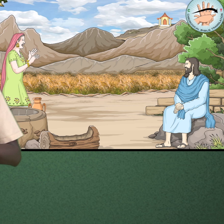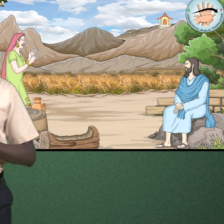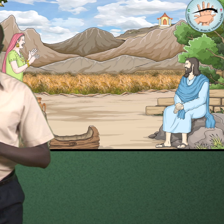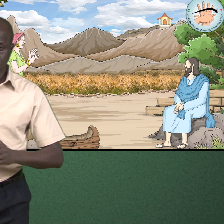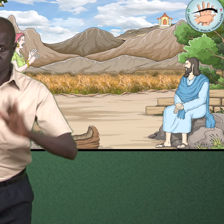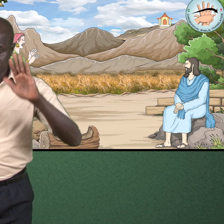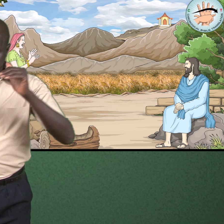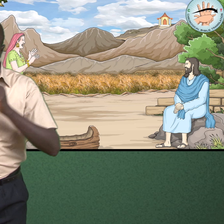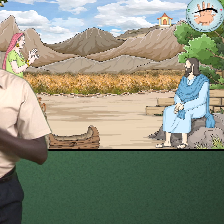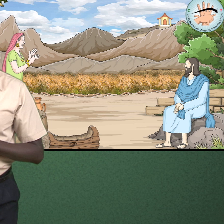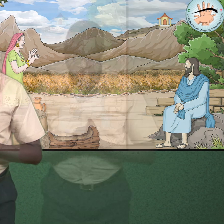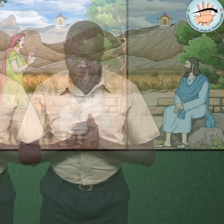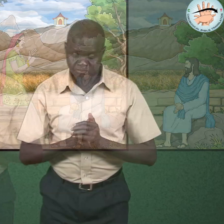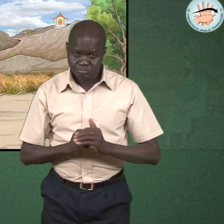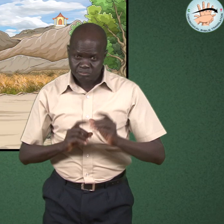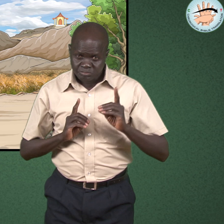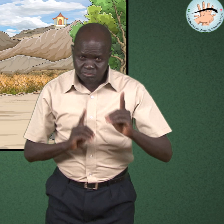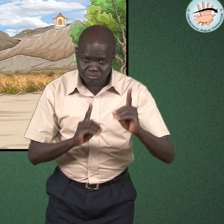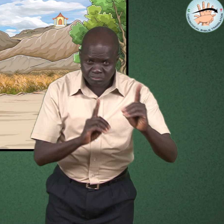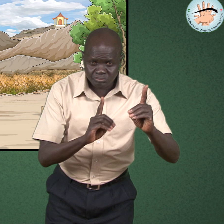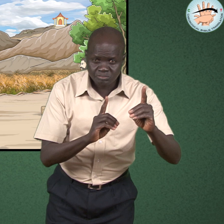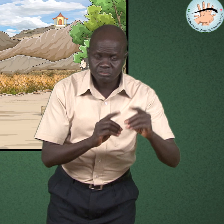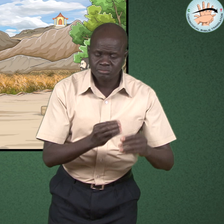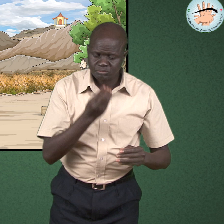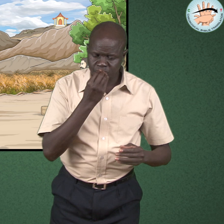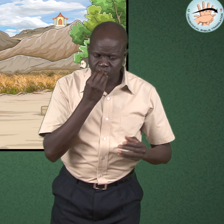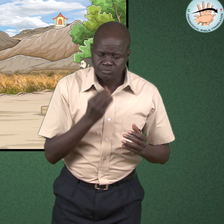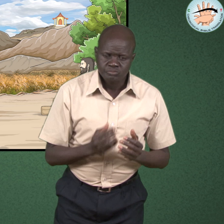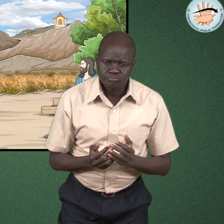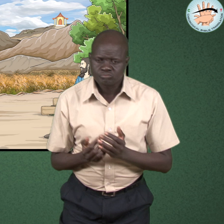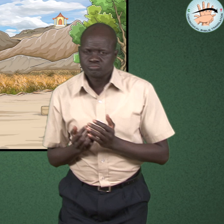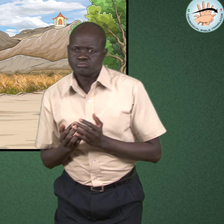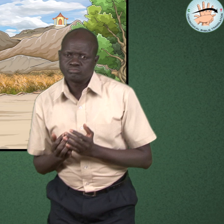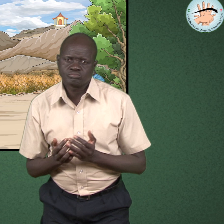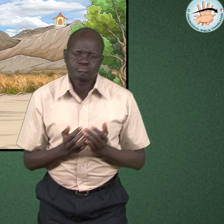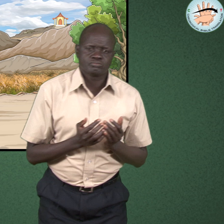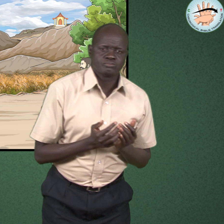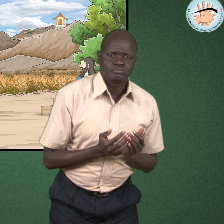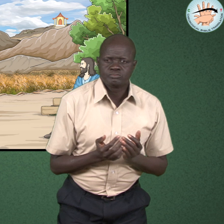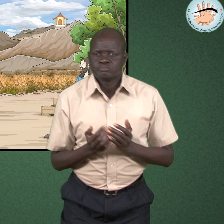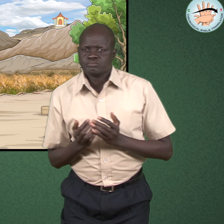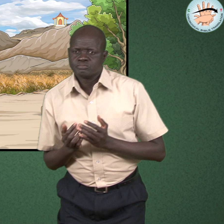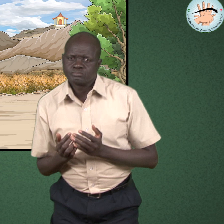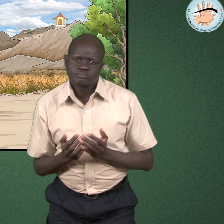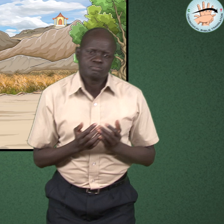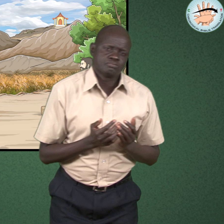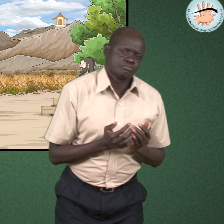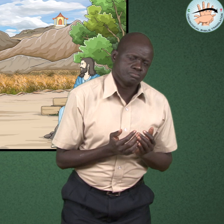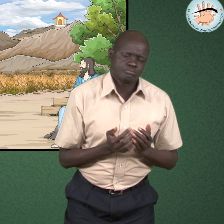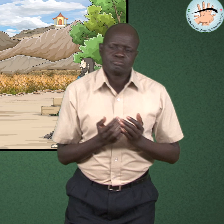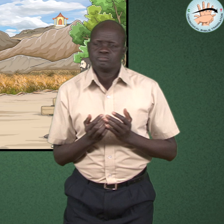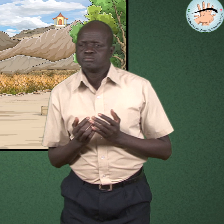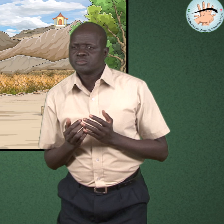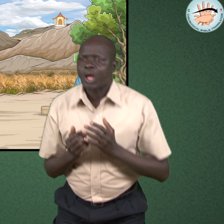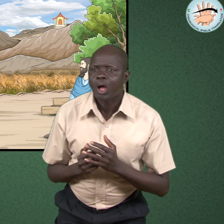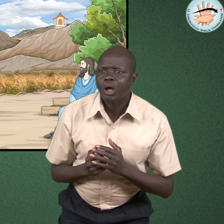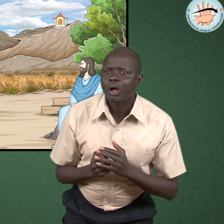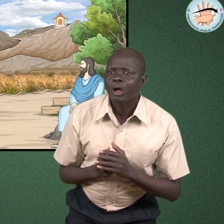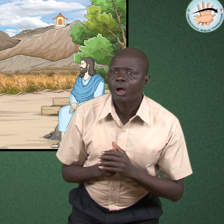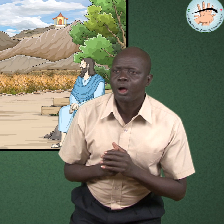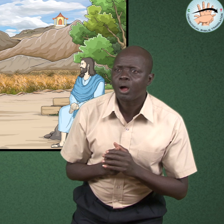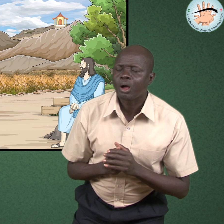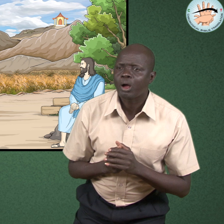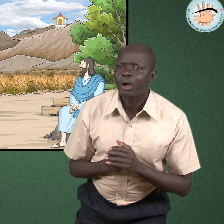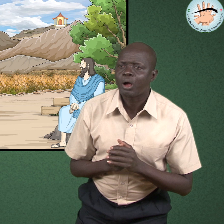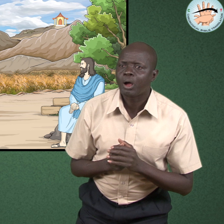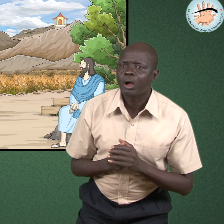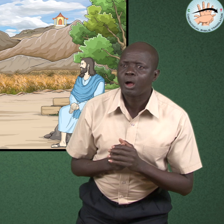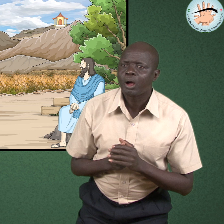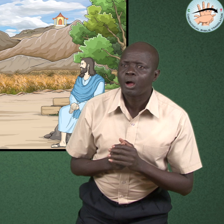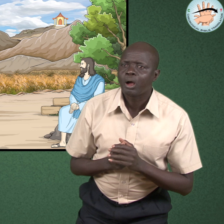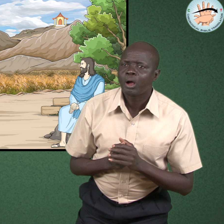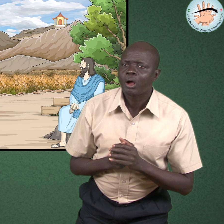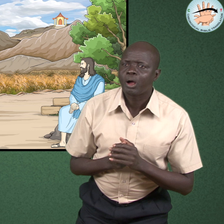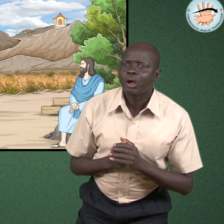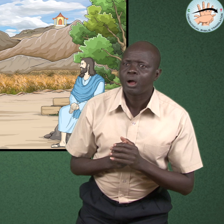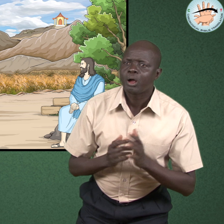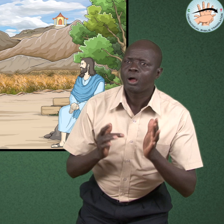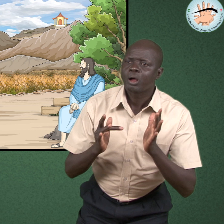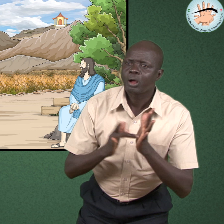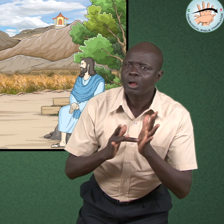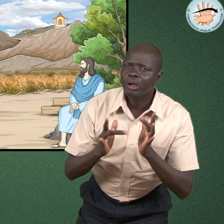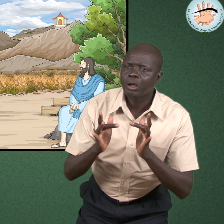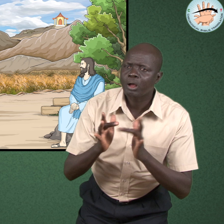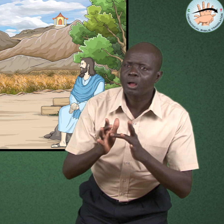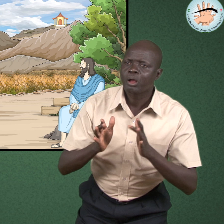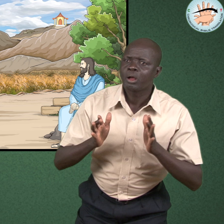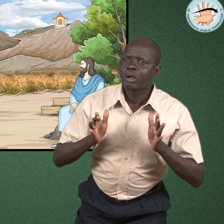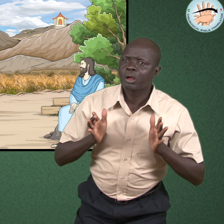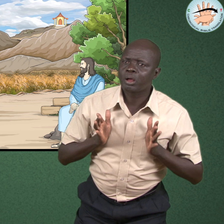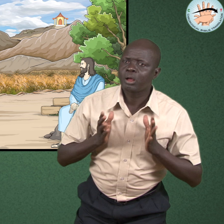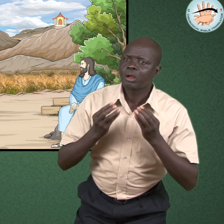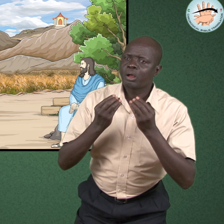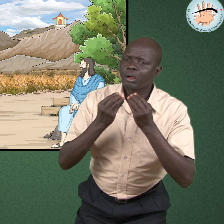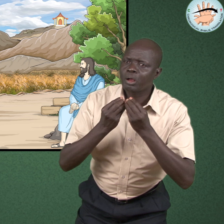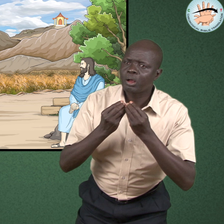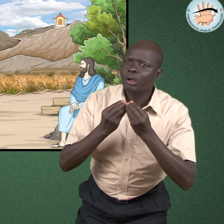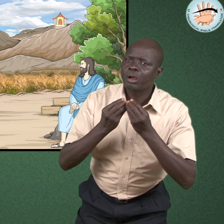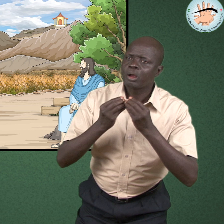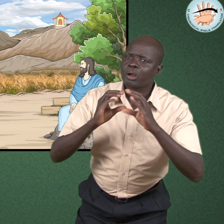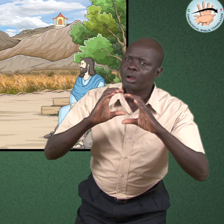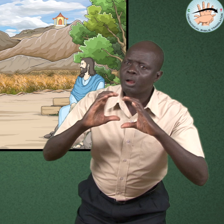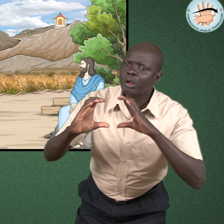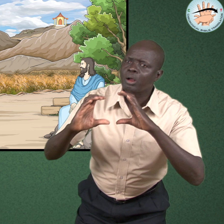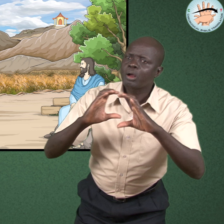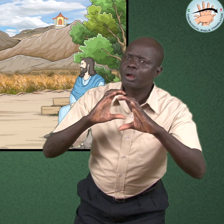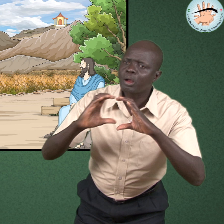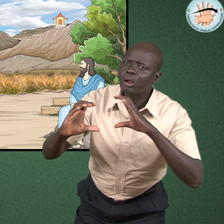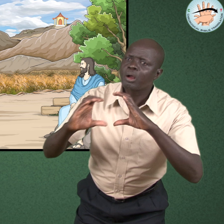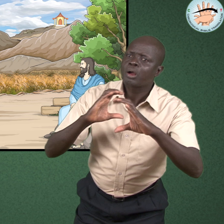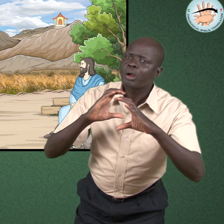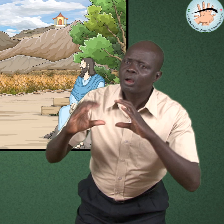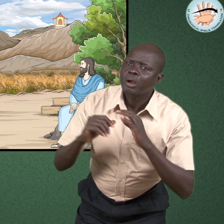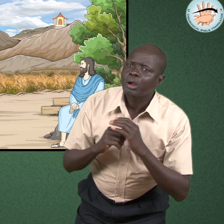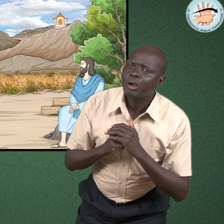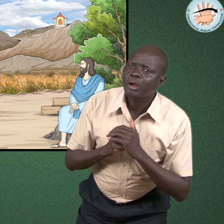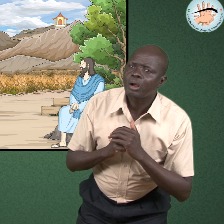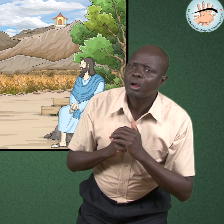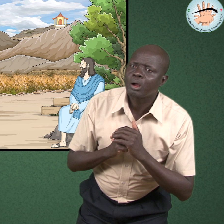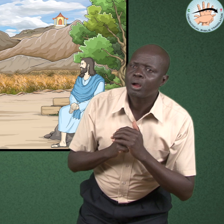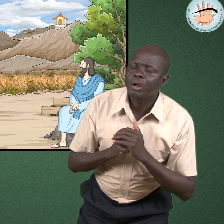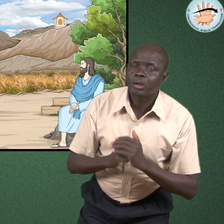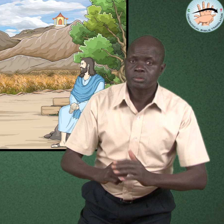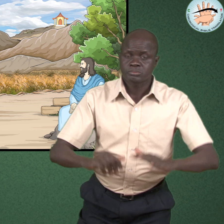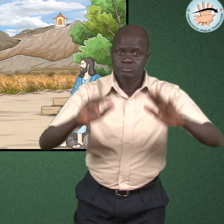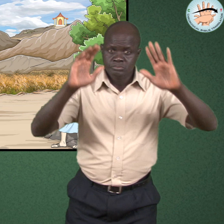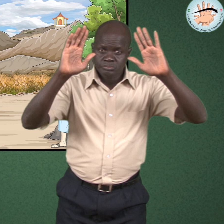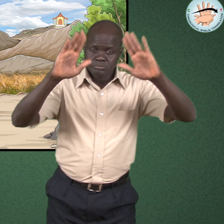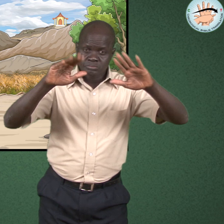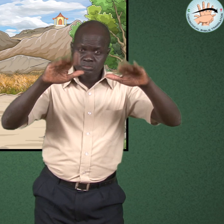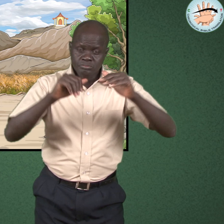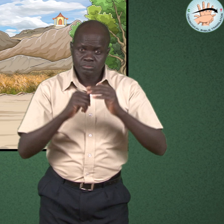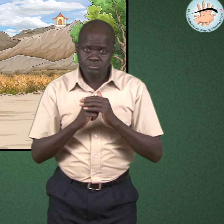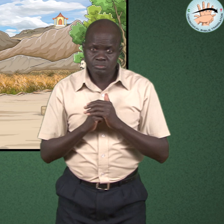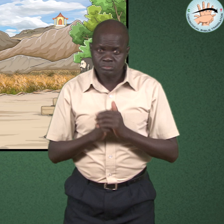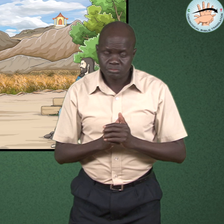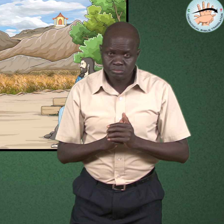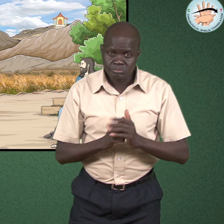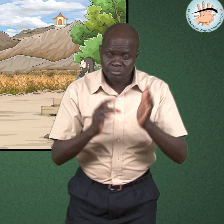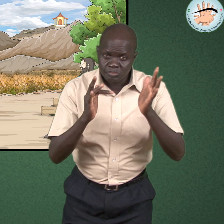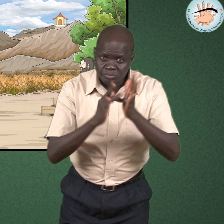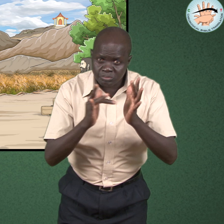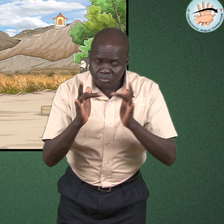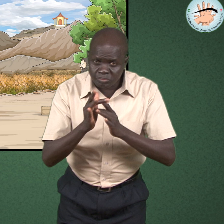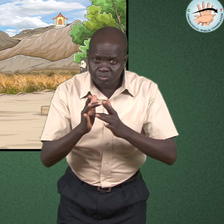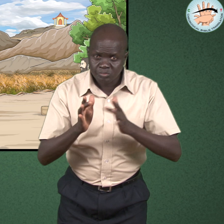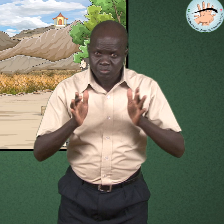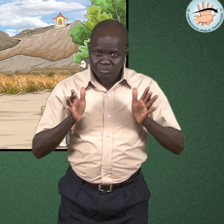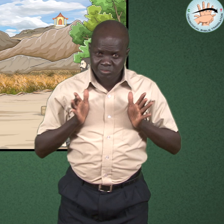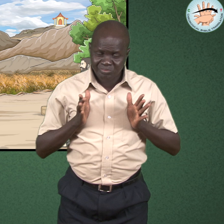Just then His disciples returned and were surprised that He was speaking with a woman.